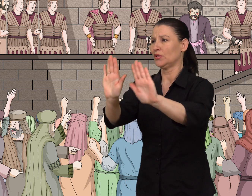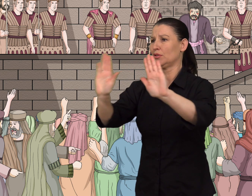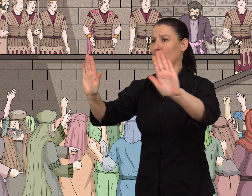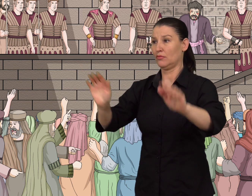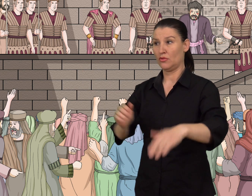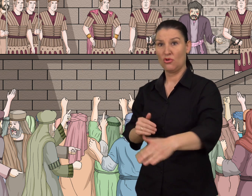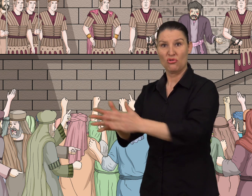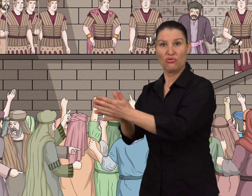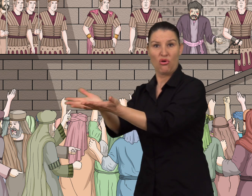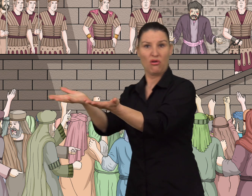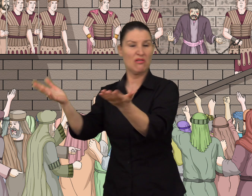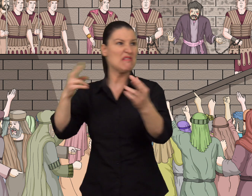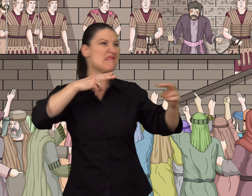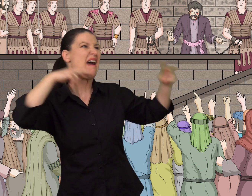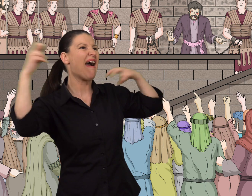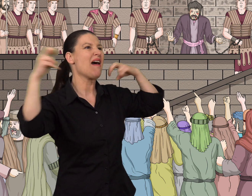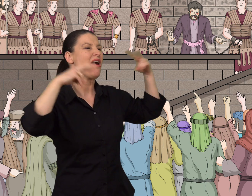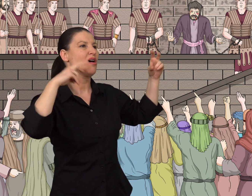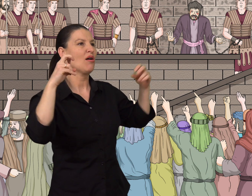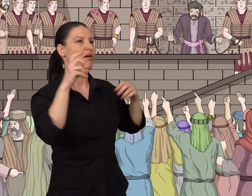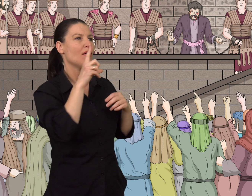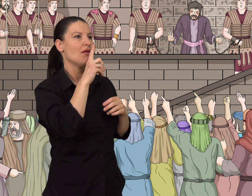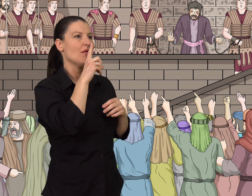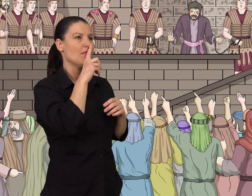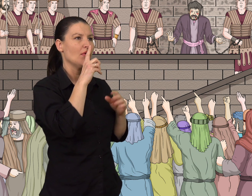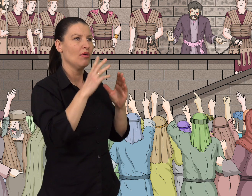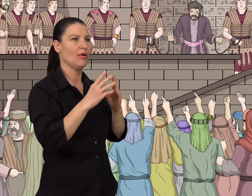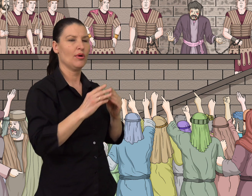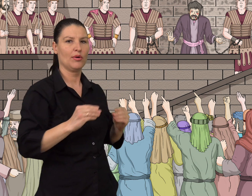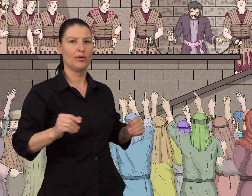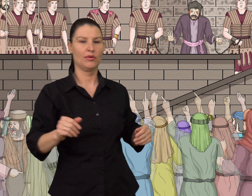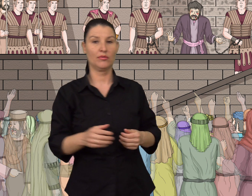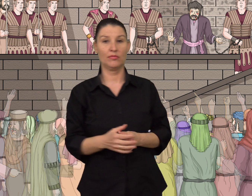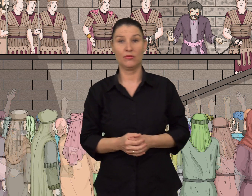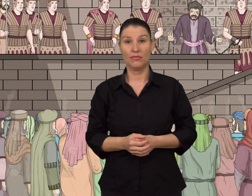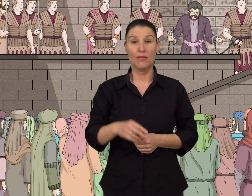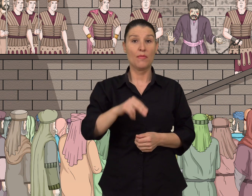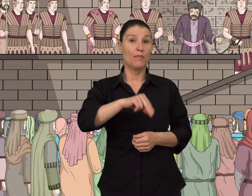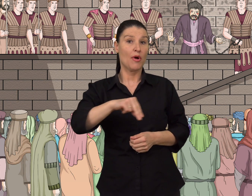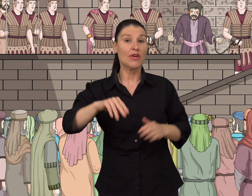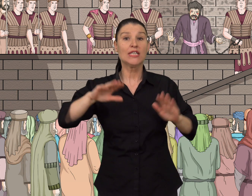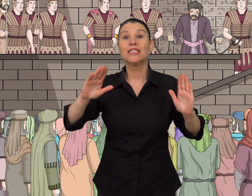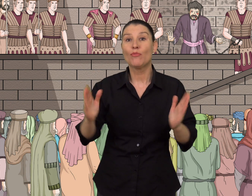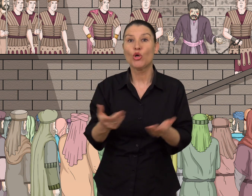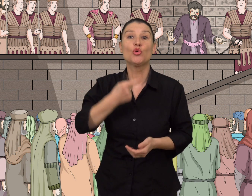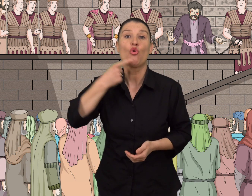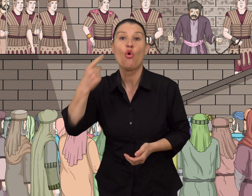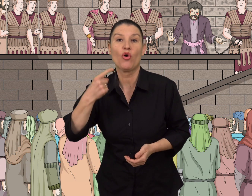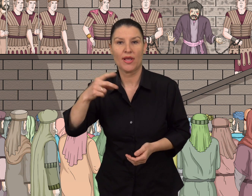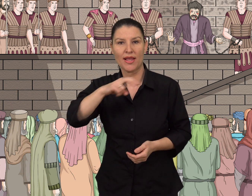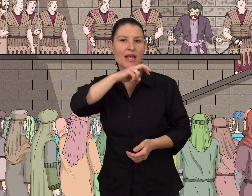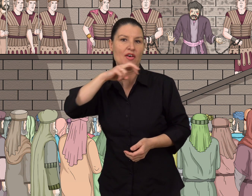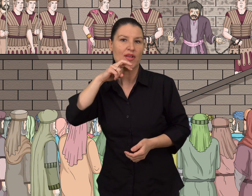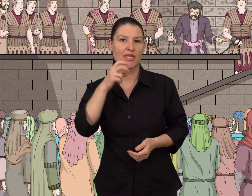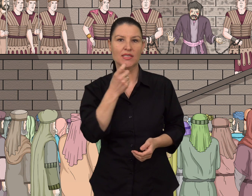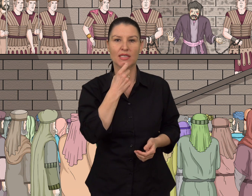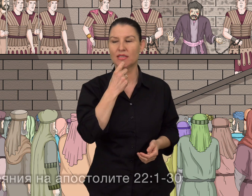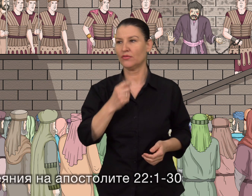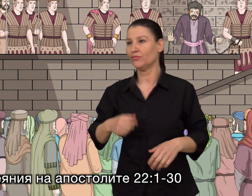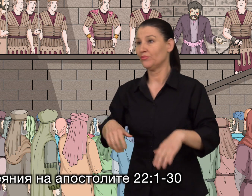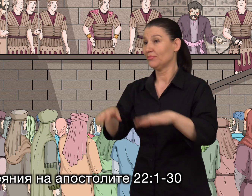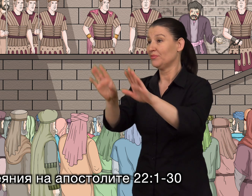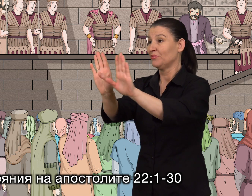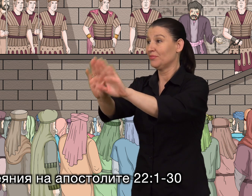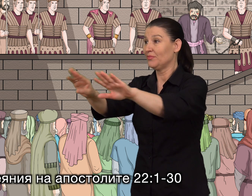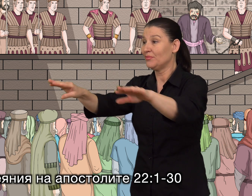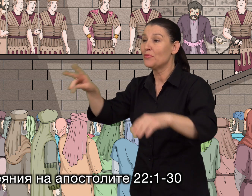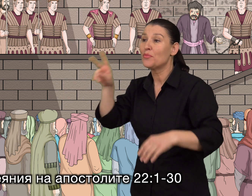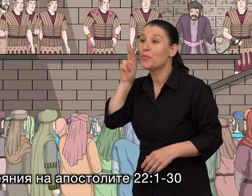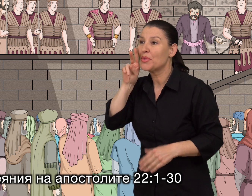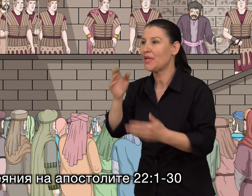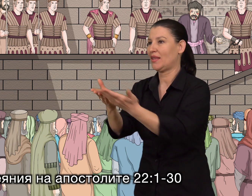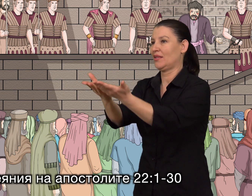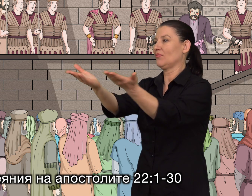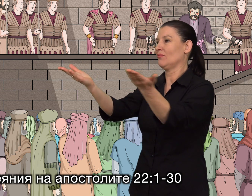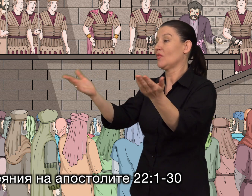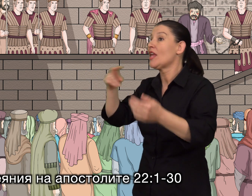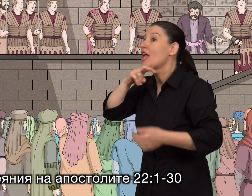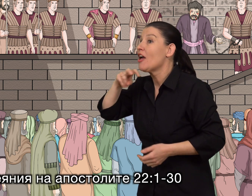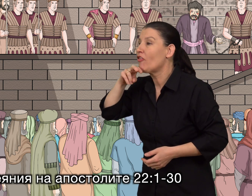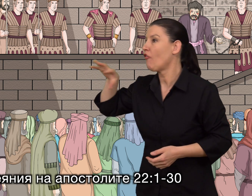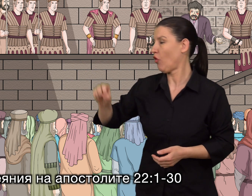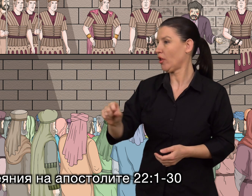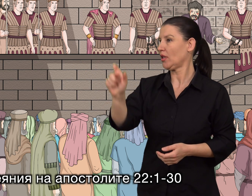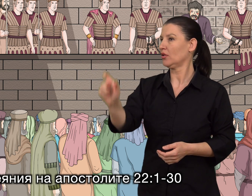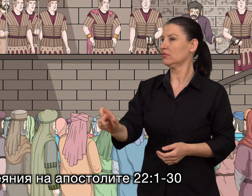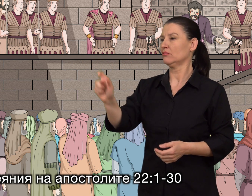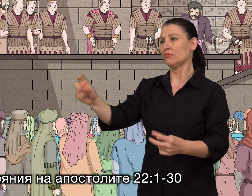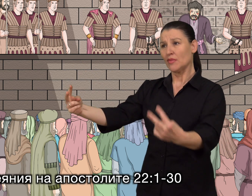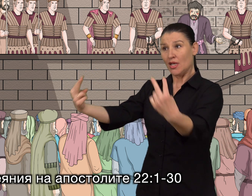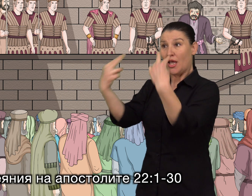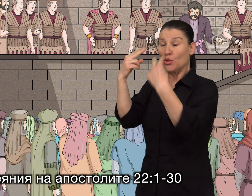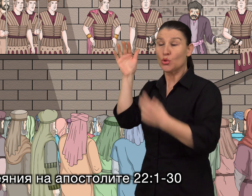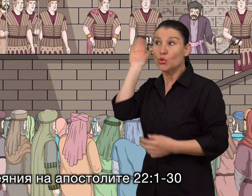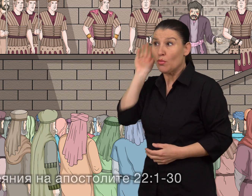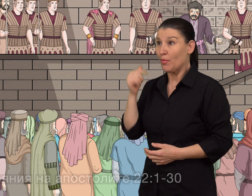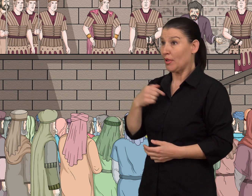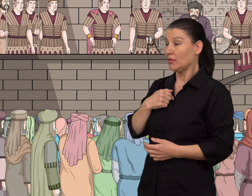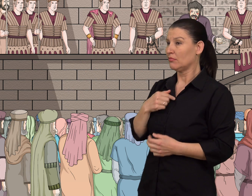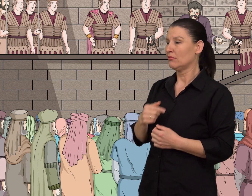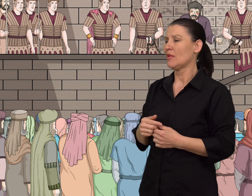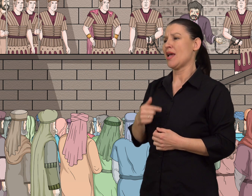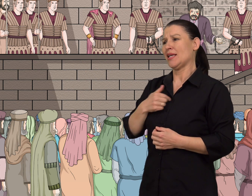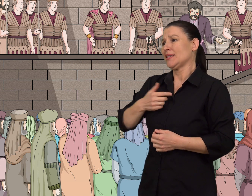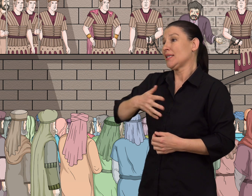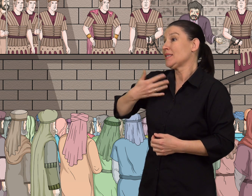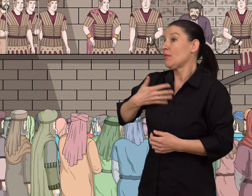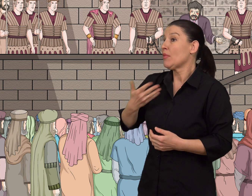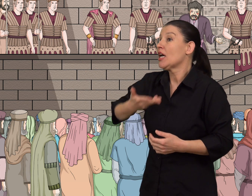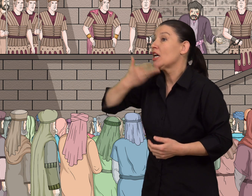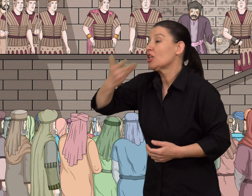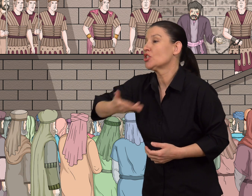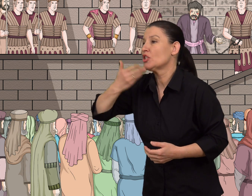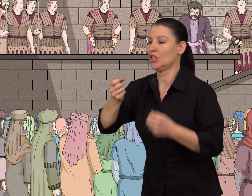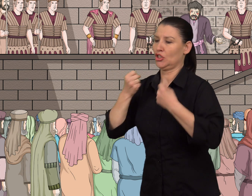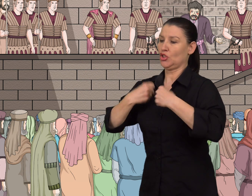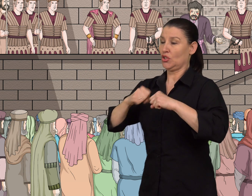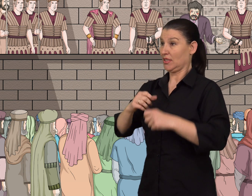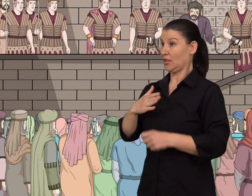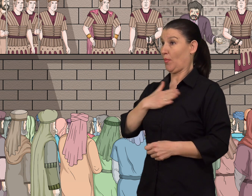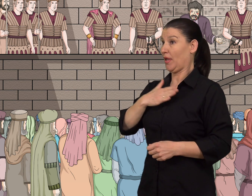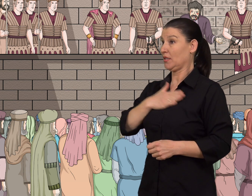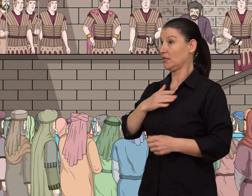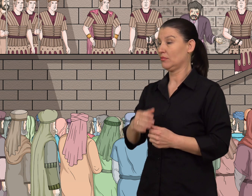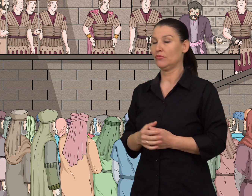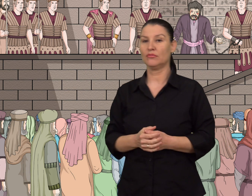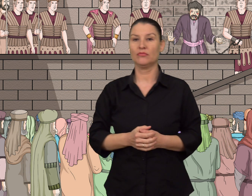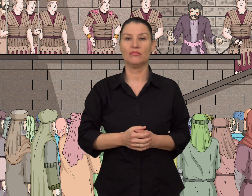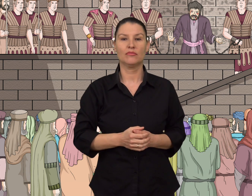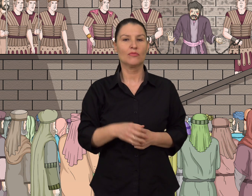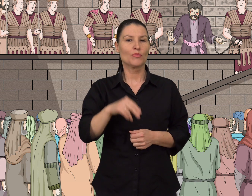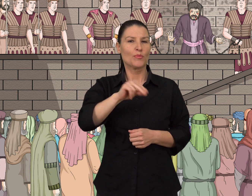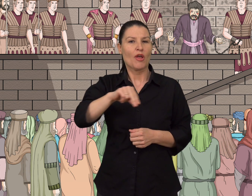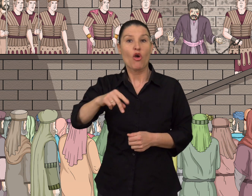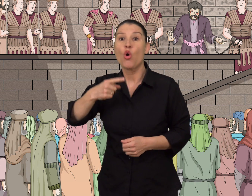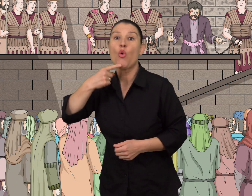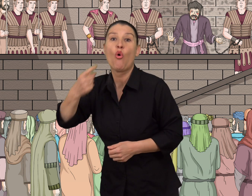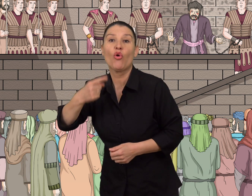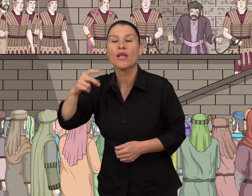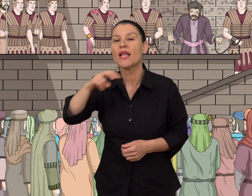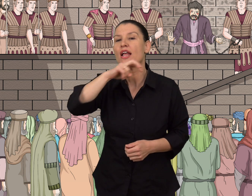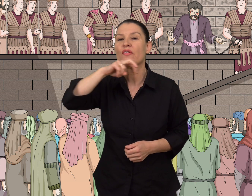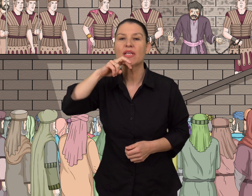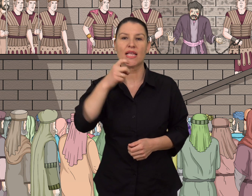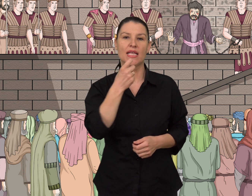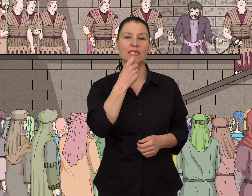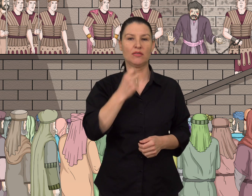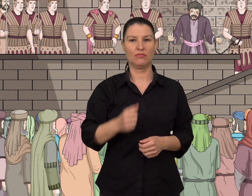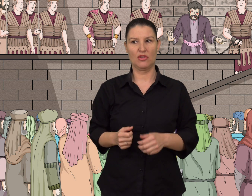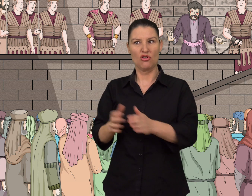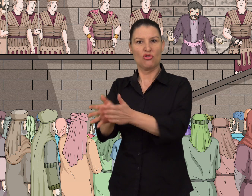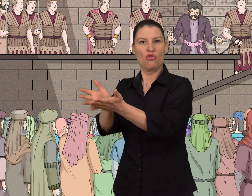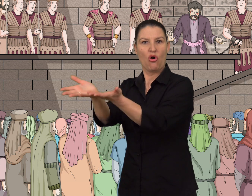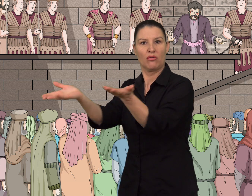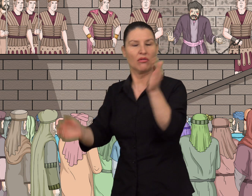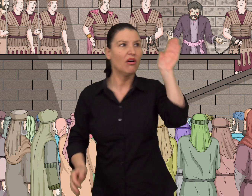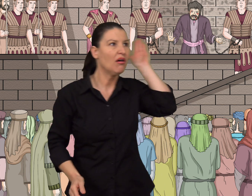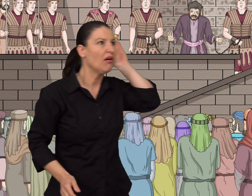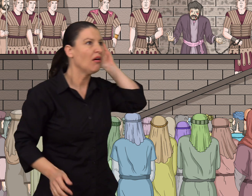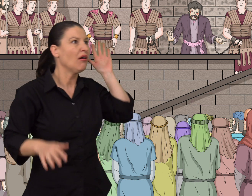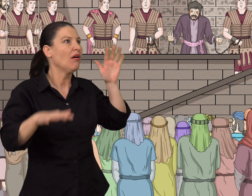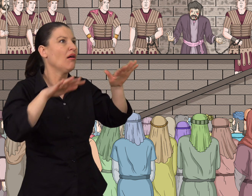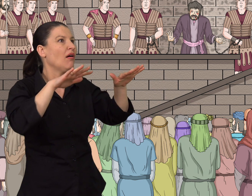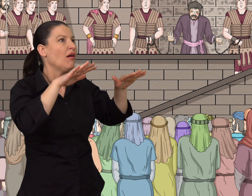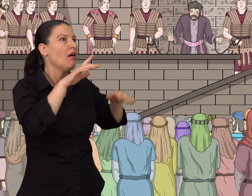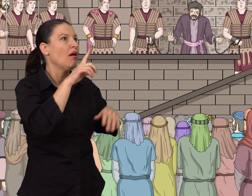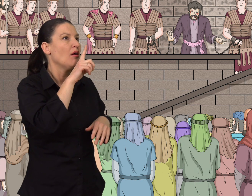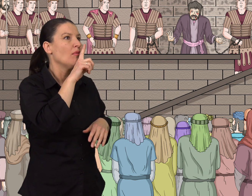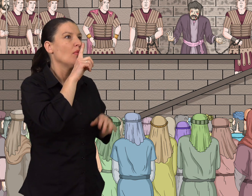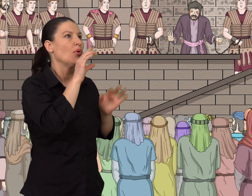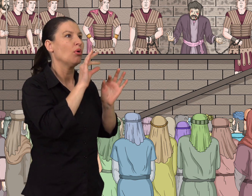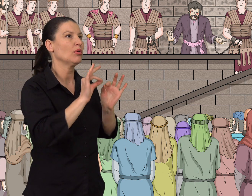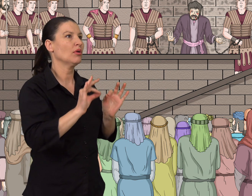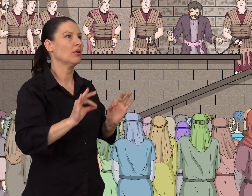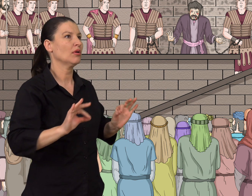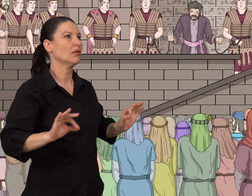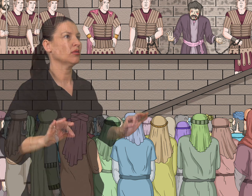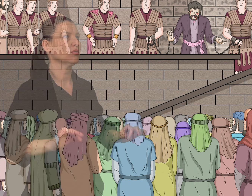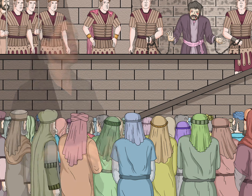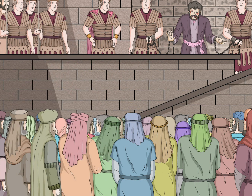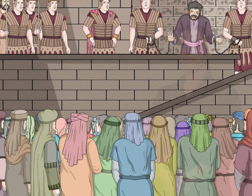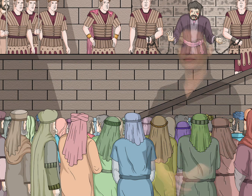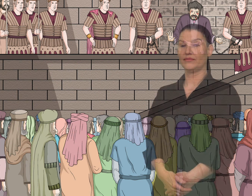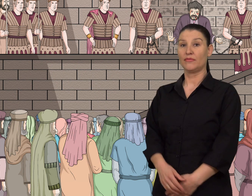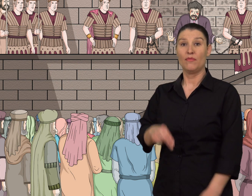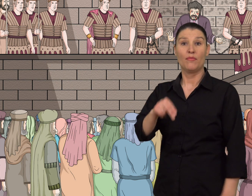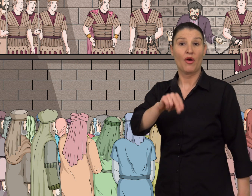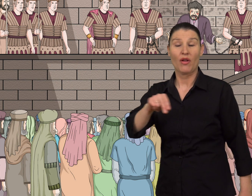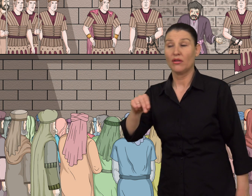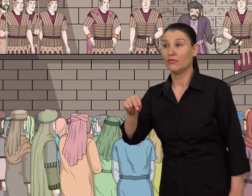A great hush came over the crowd, and he addressed them in Hebrew: “Brothers and fathers, listen now to my defense before you.”